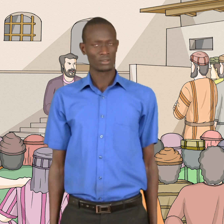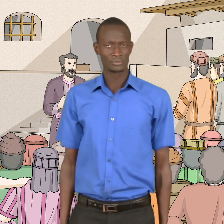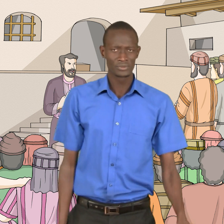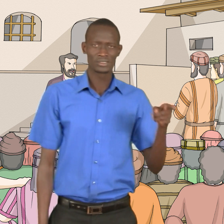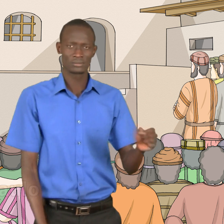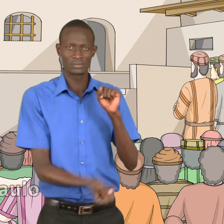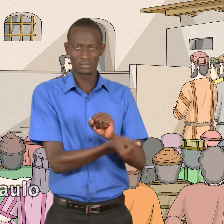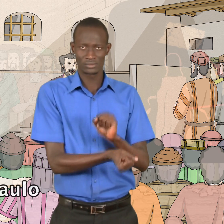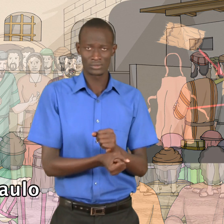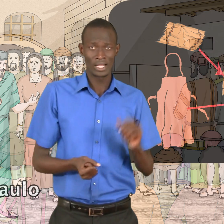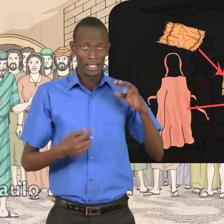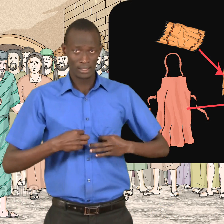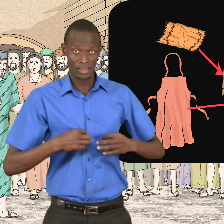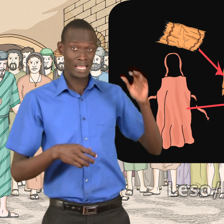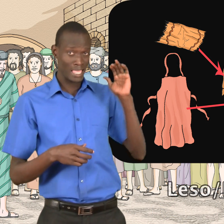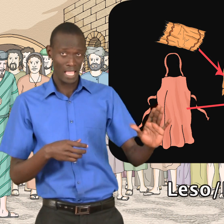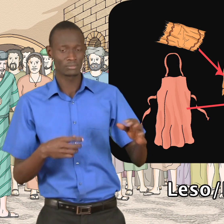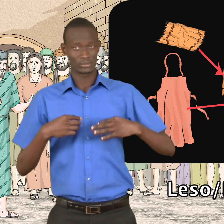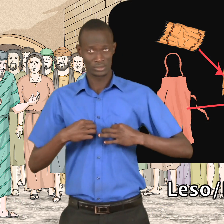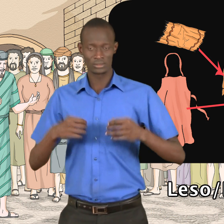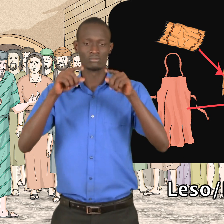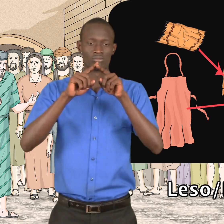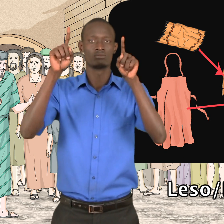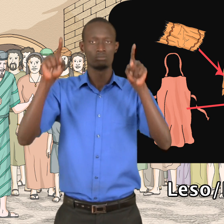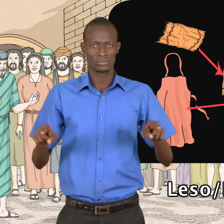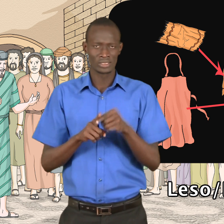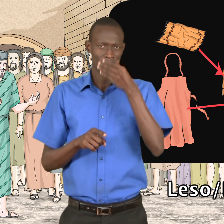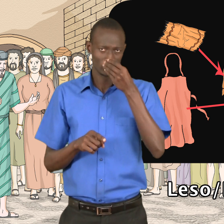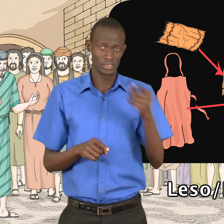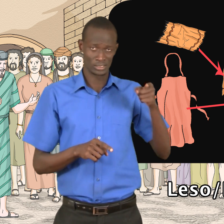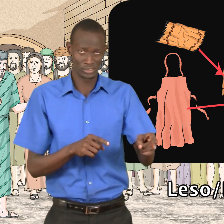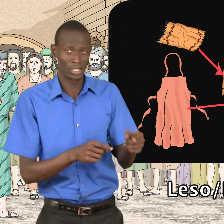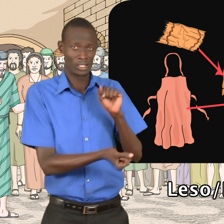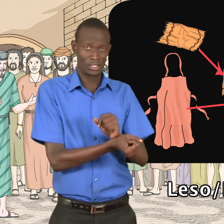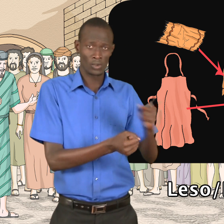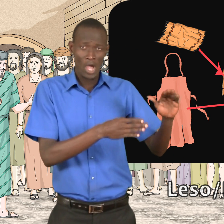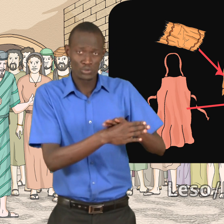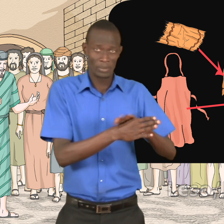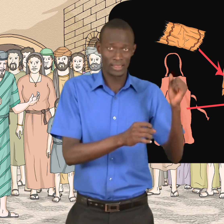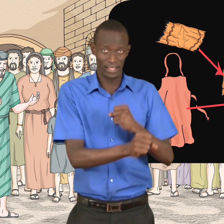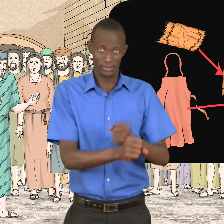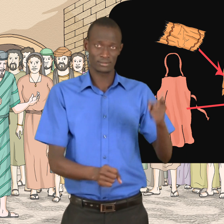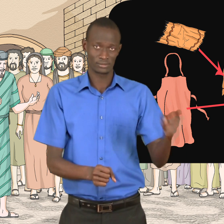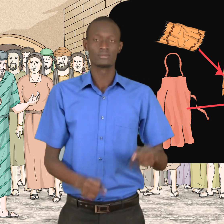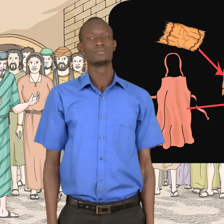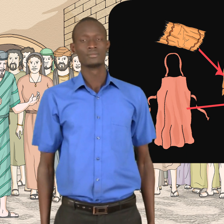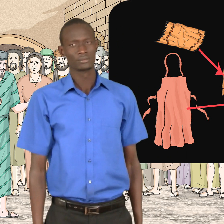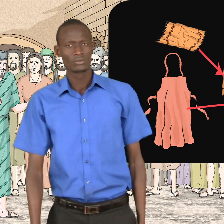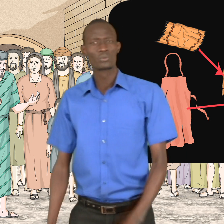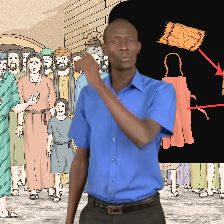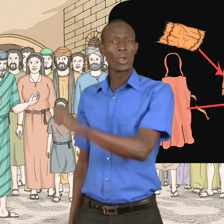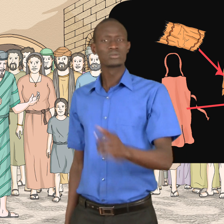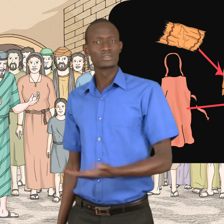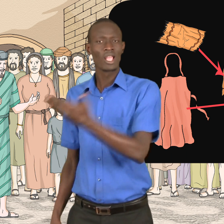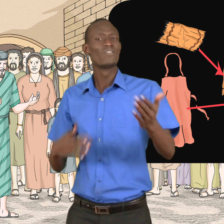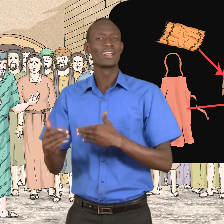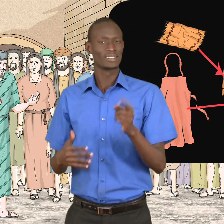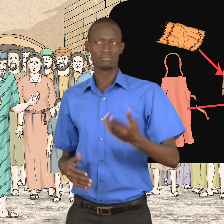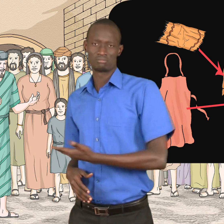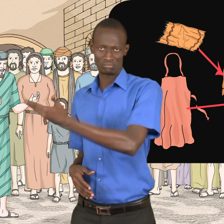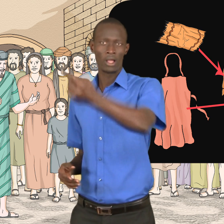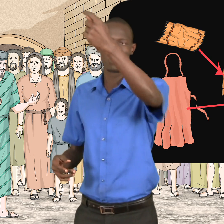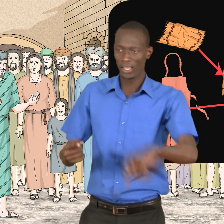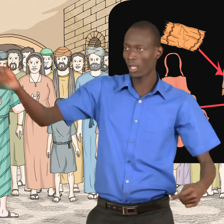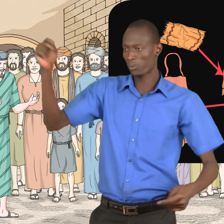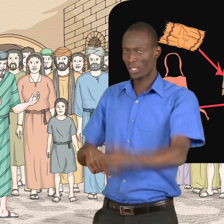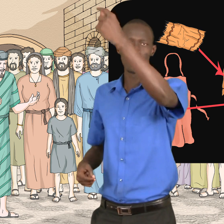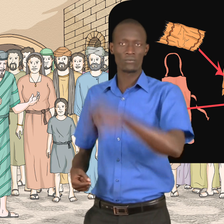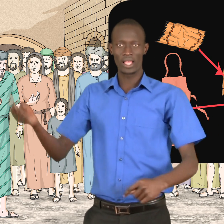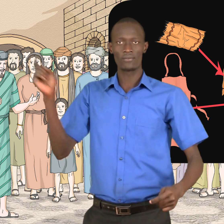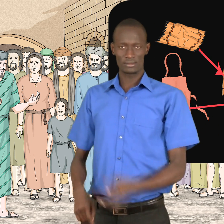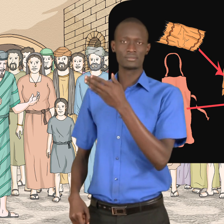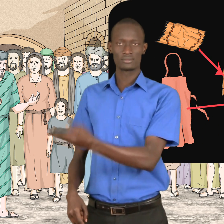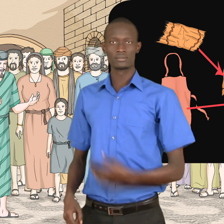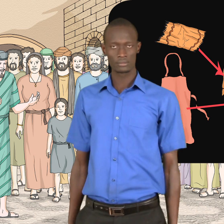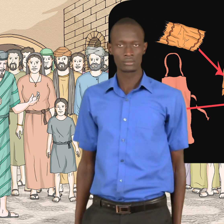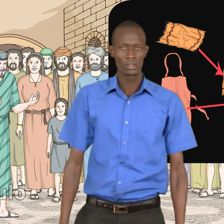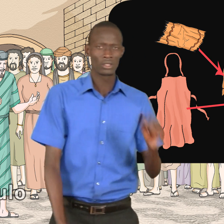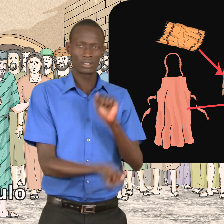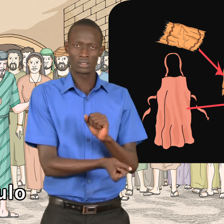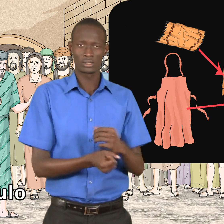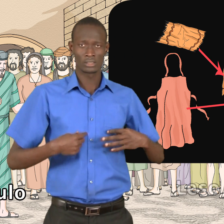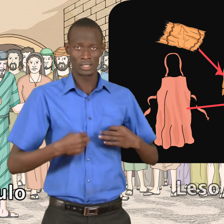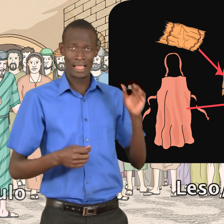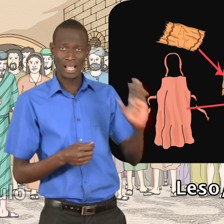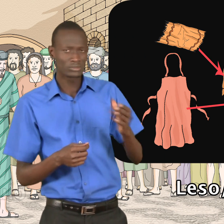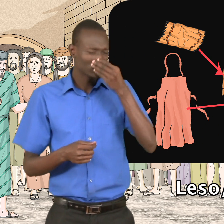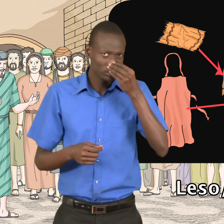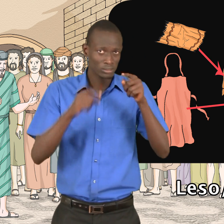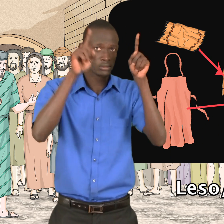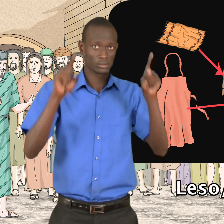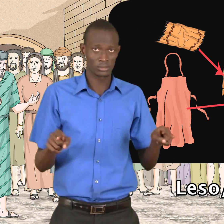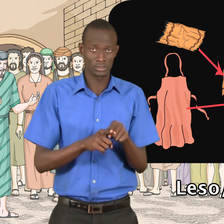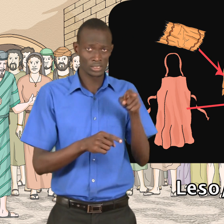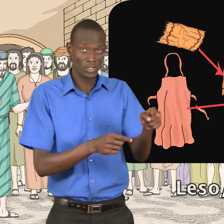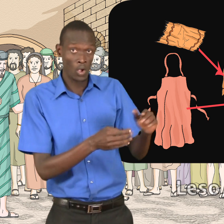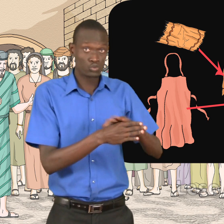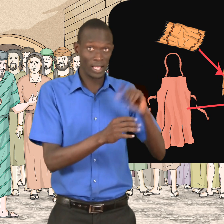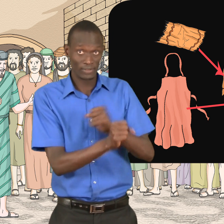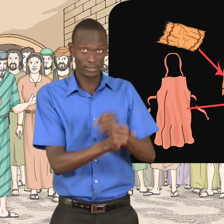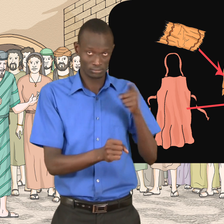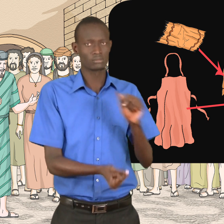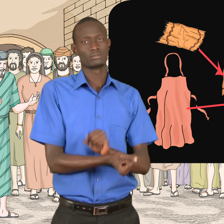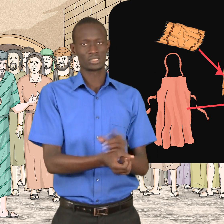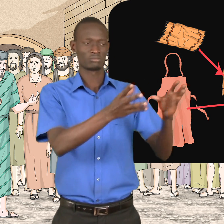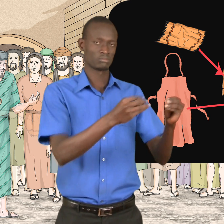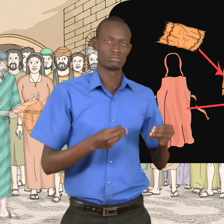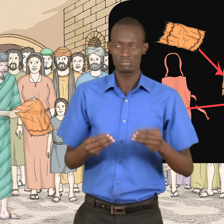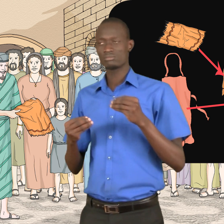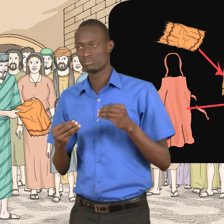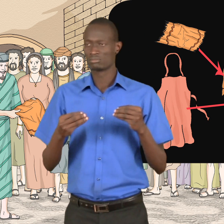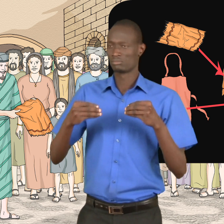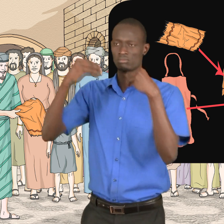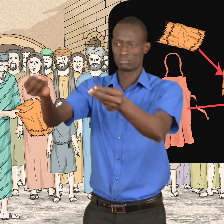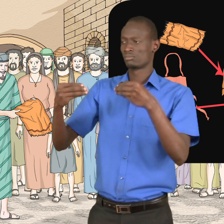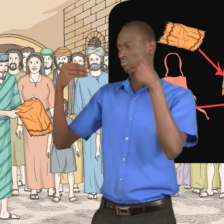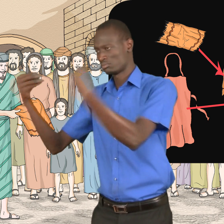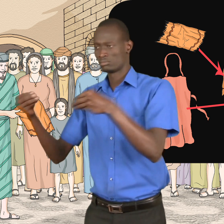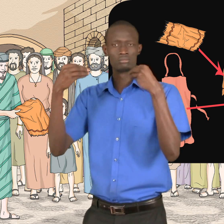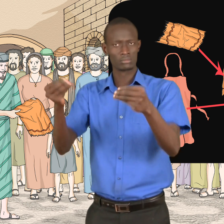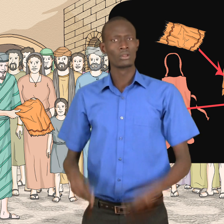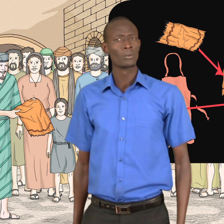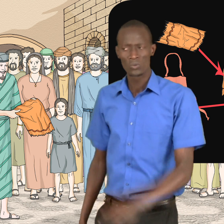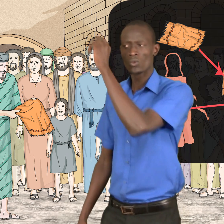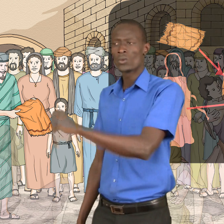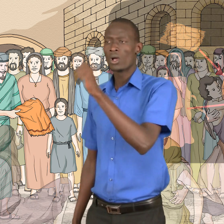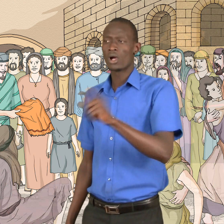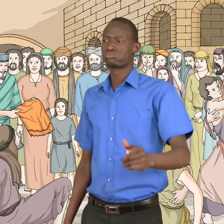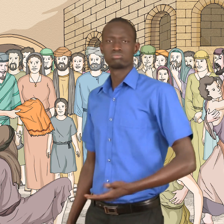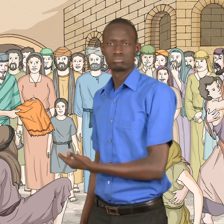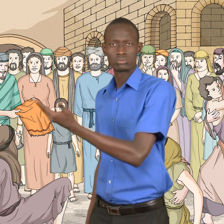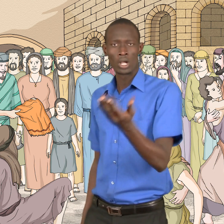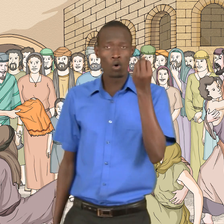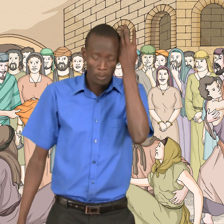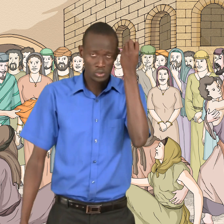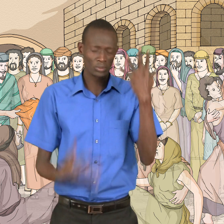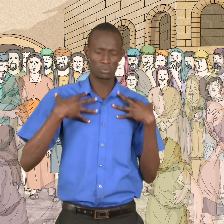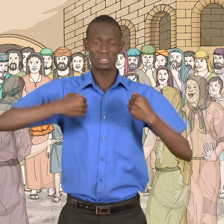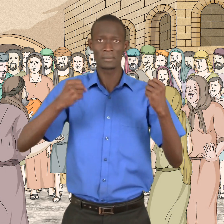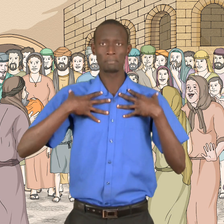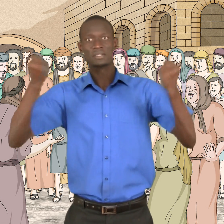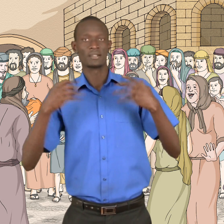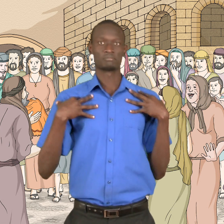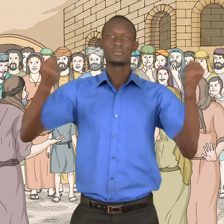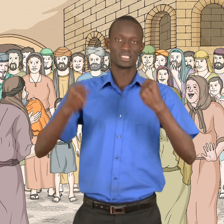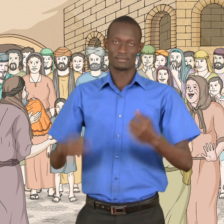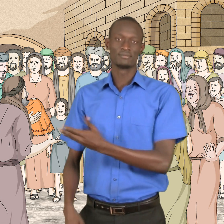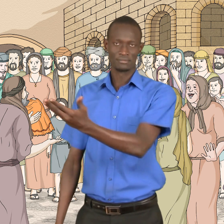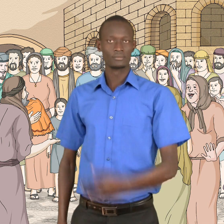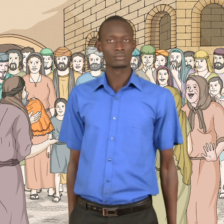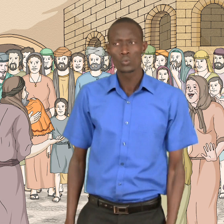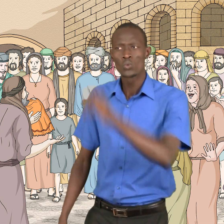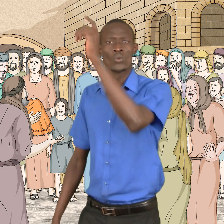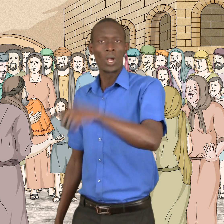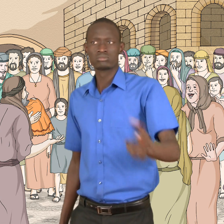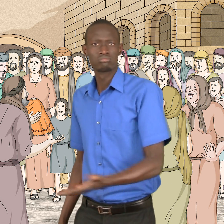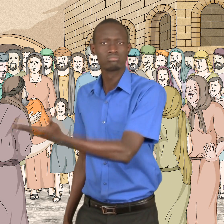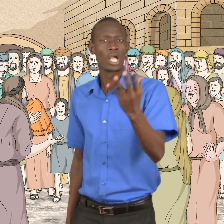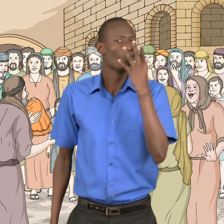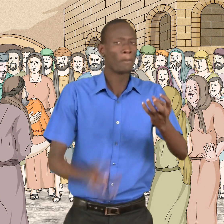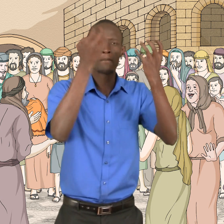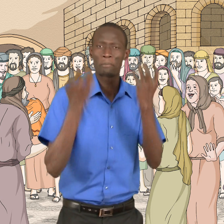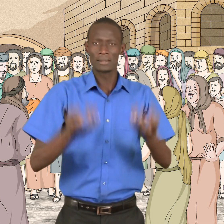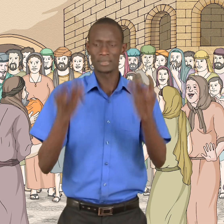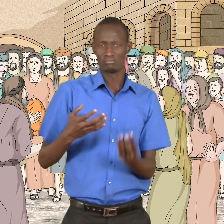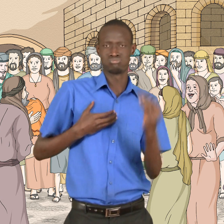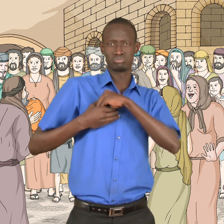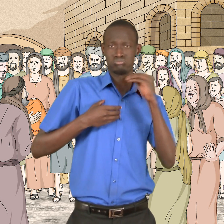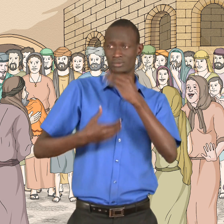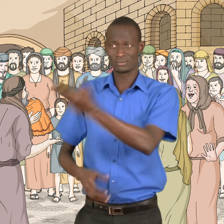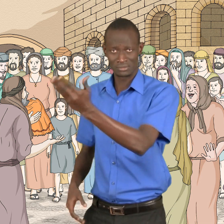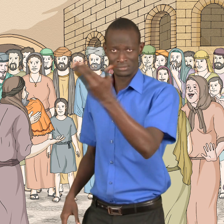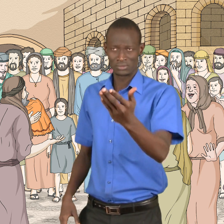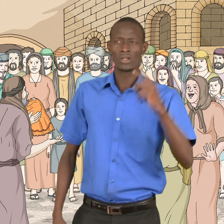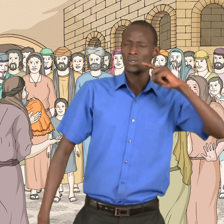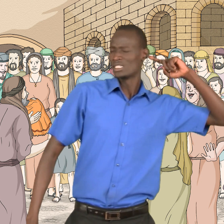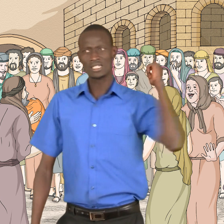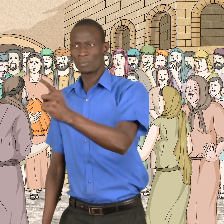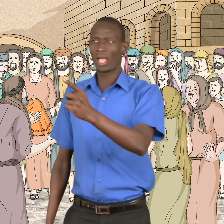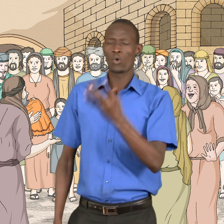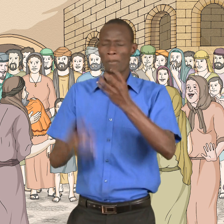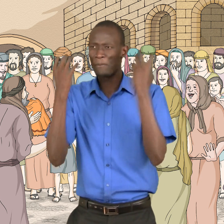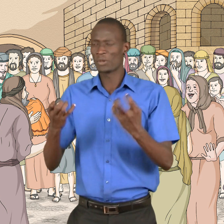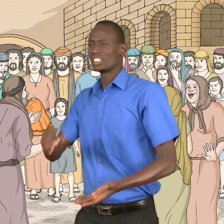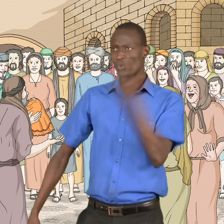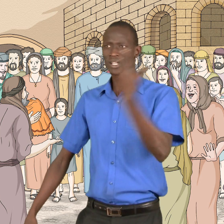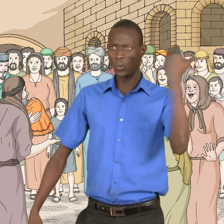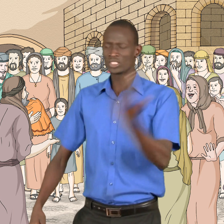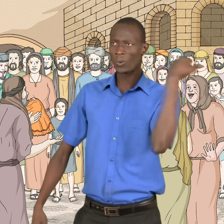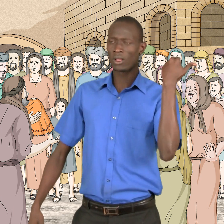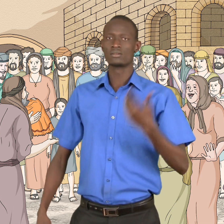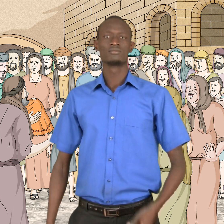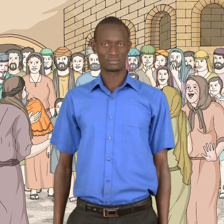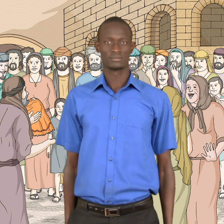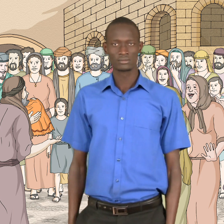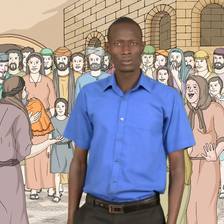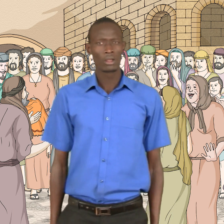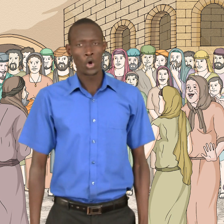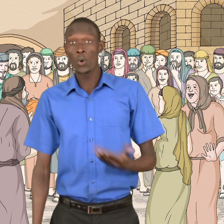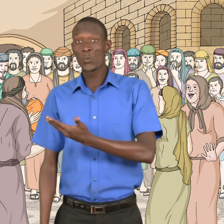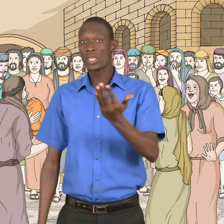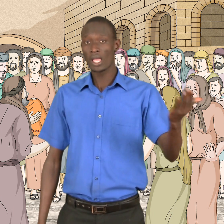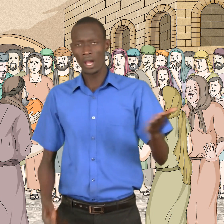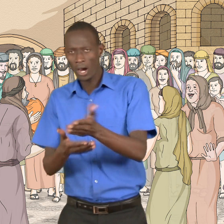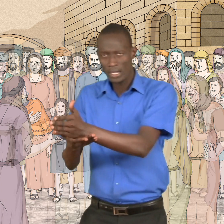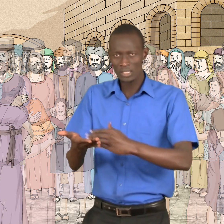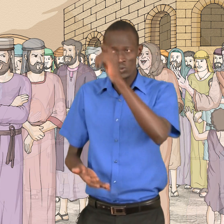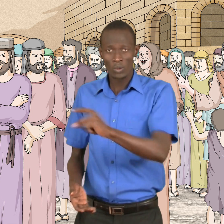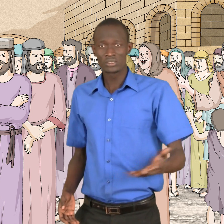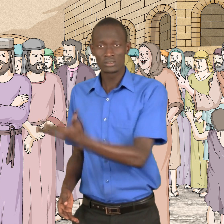God did extraordinary miracles through the hands of Paul, so that even handkerchiefs and aprons that had touched him were taken to the sick, and the diseases and evil spirits left them.